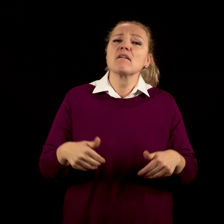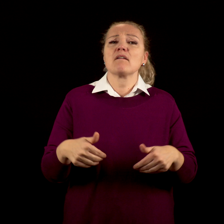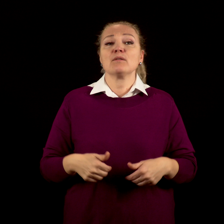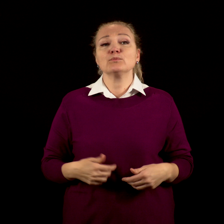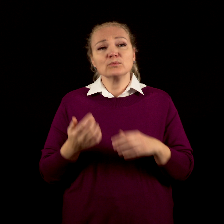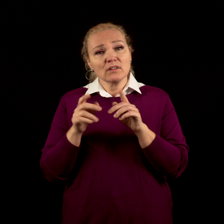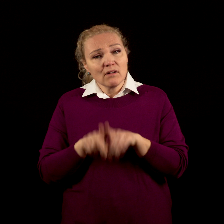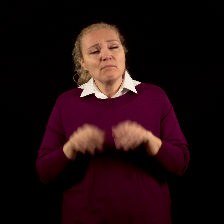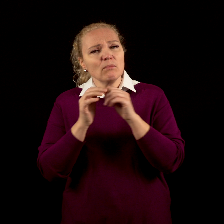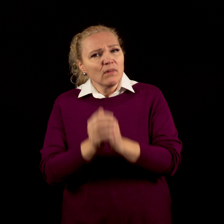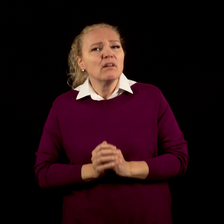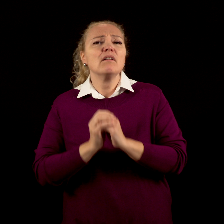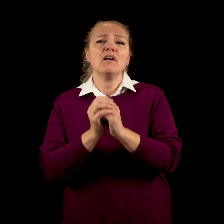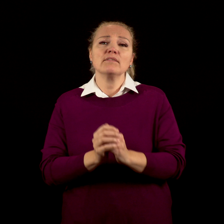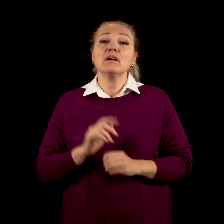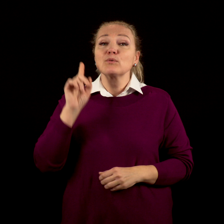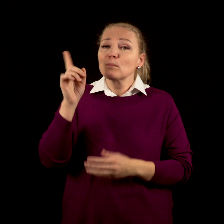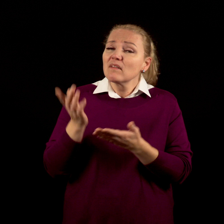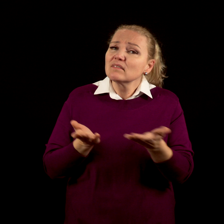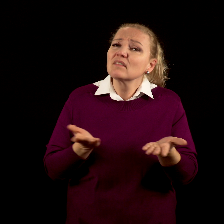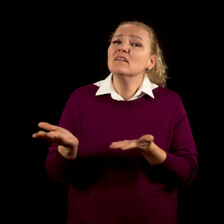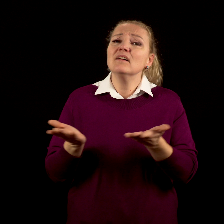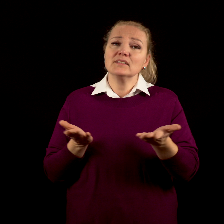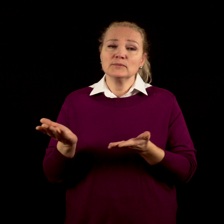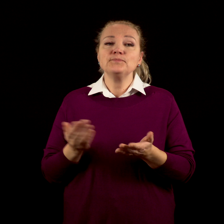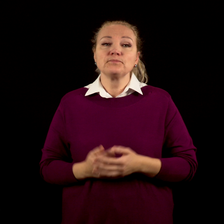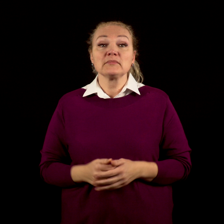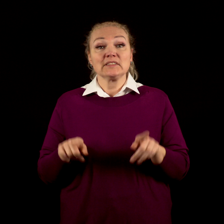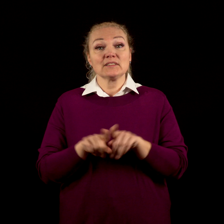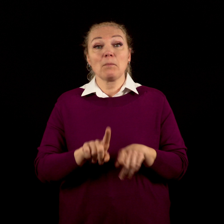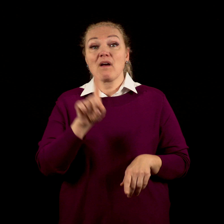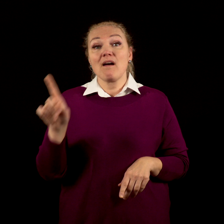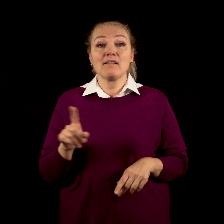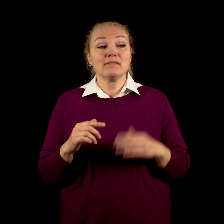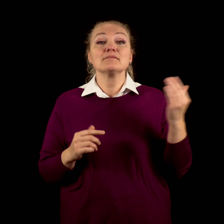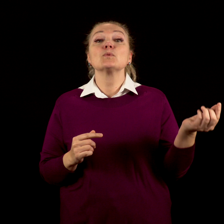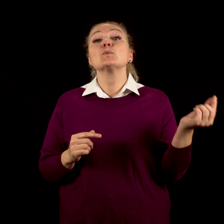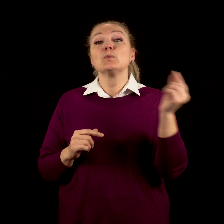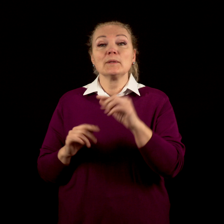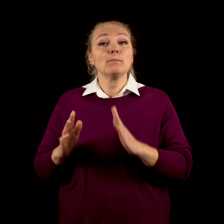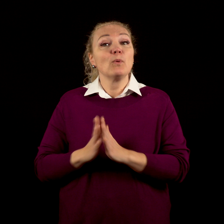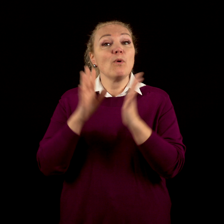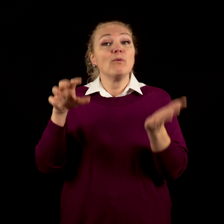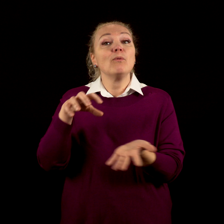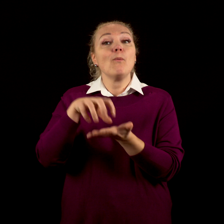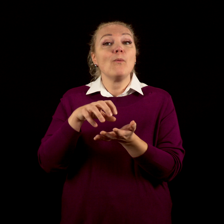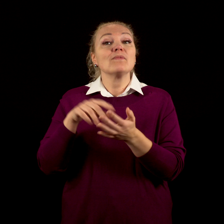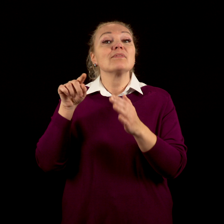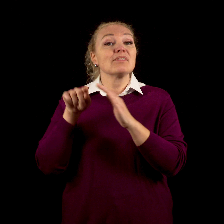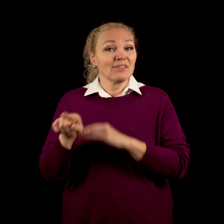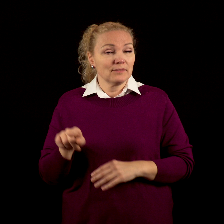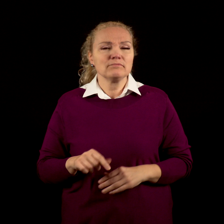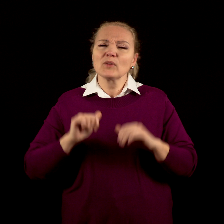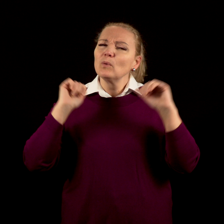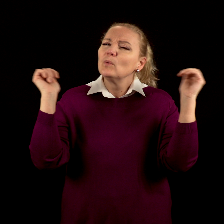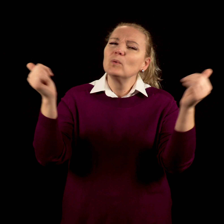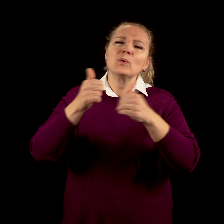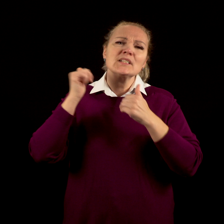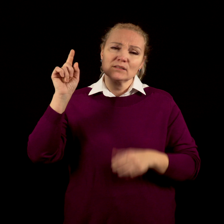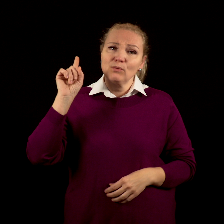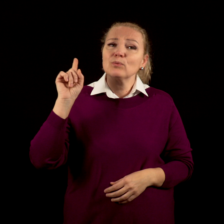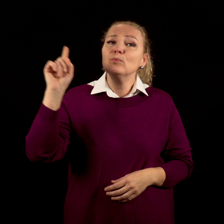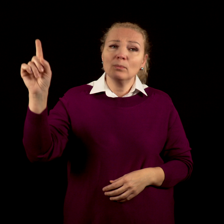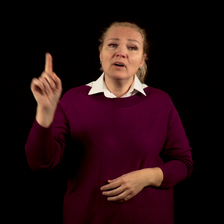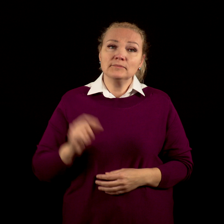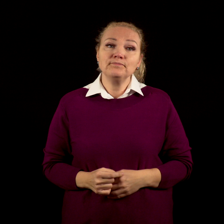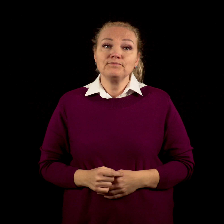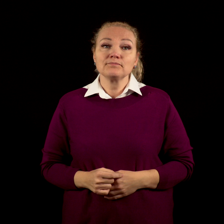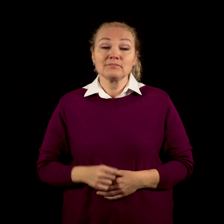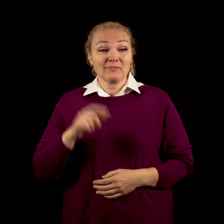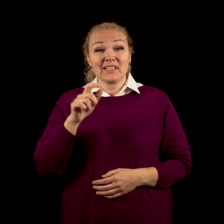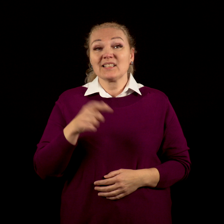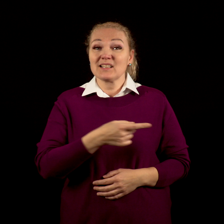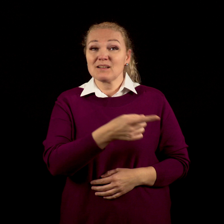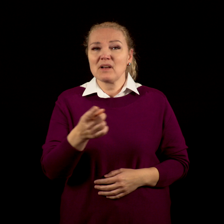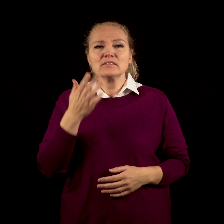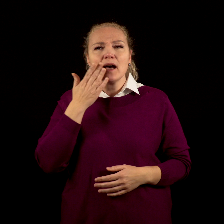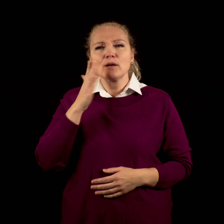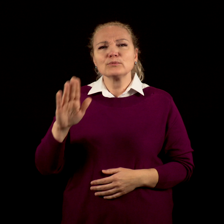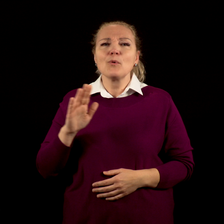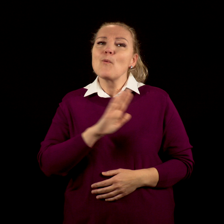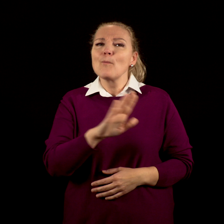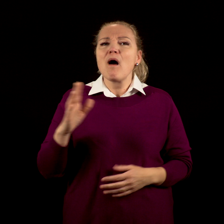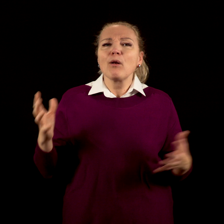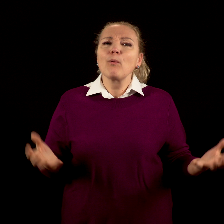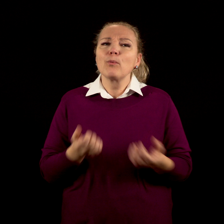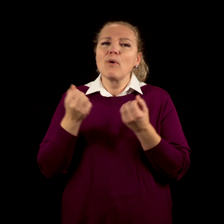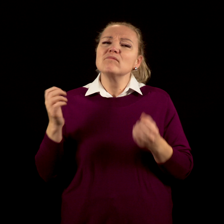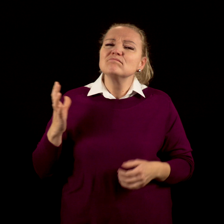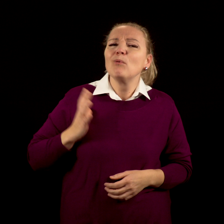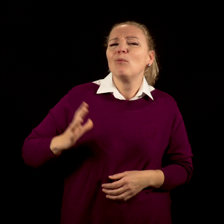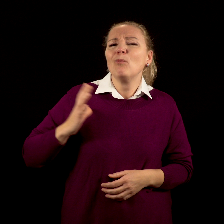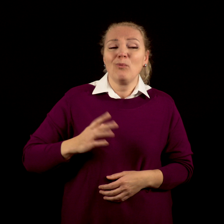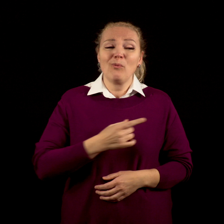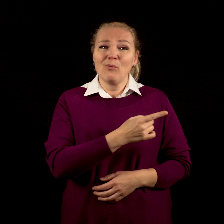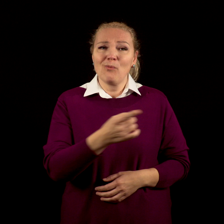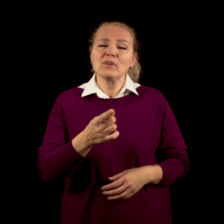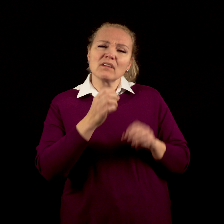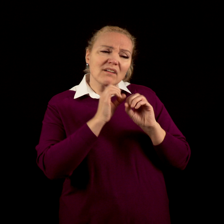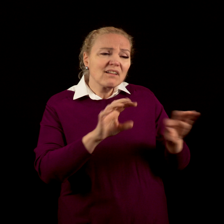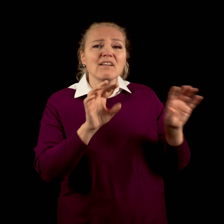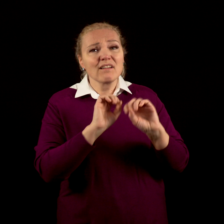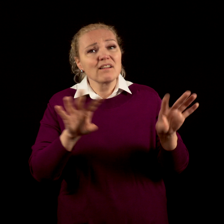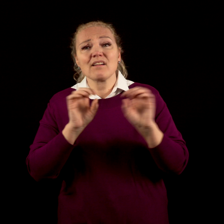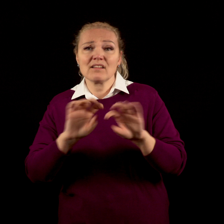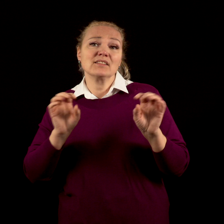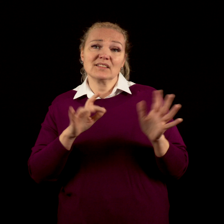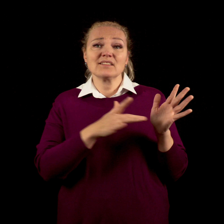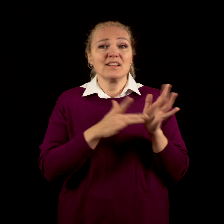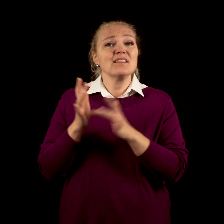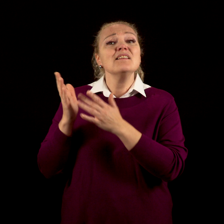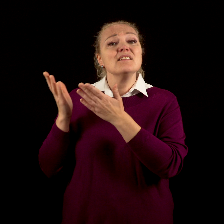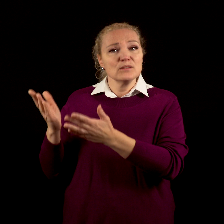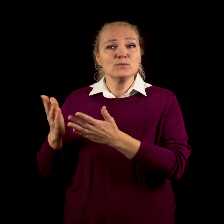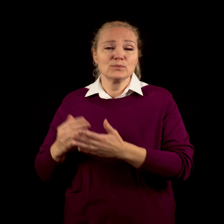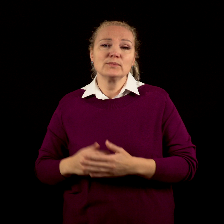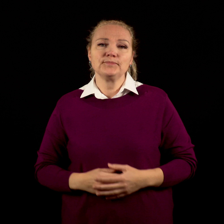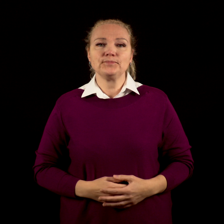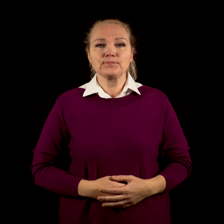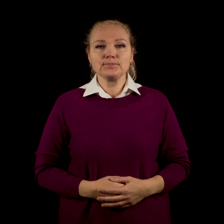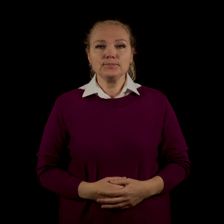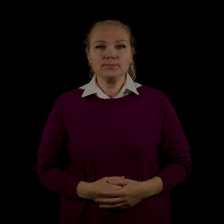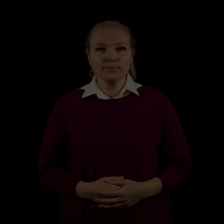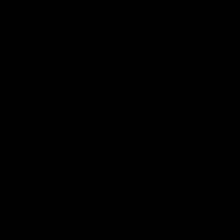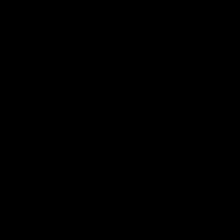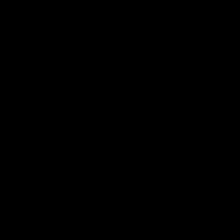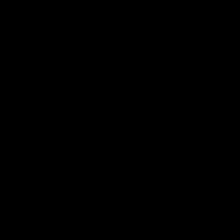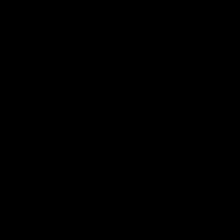Coming forward at that moment, she gave thanks to God and spoke about the Child to all who were waiting for the redemption of Jerusalem.